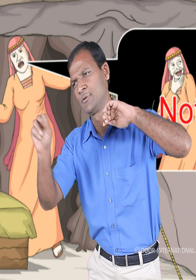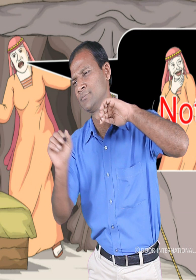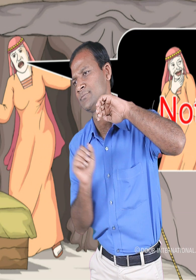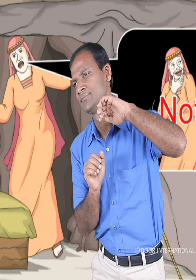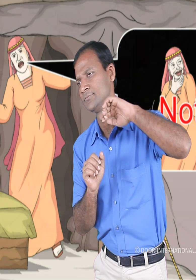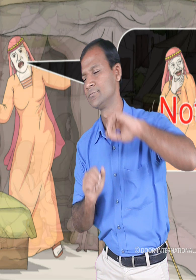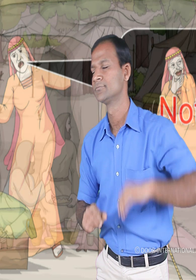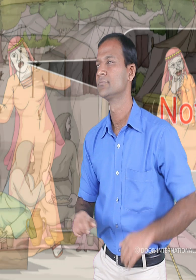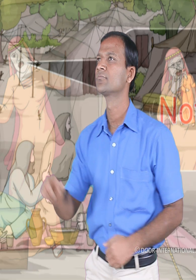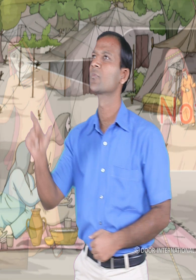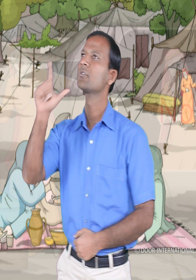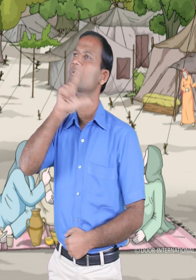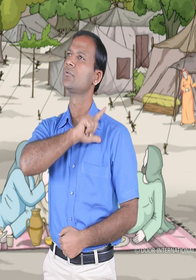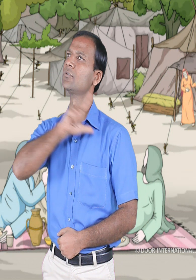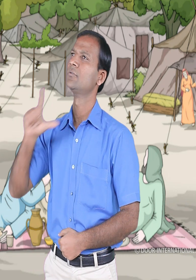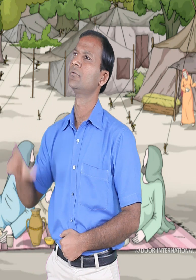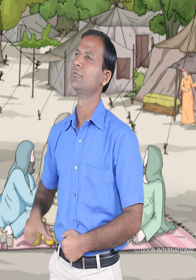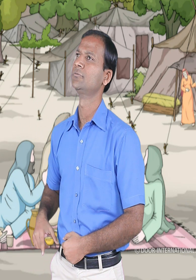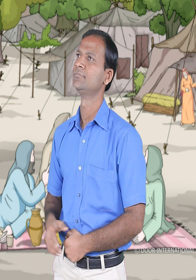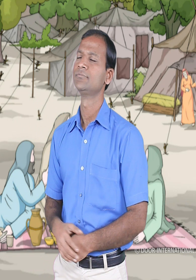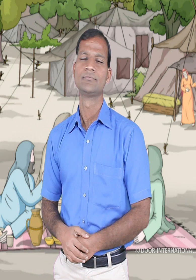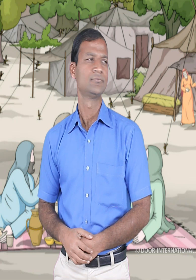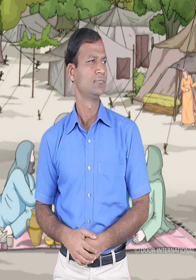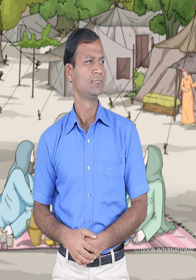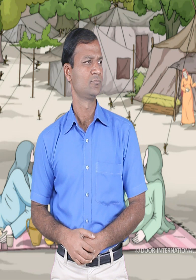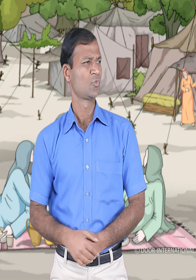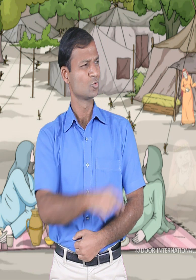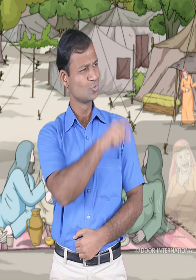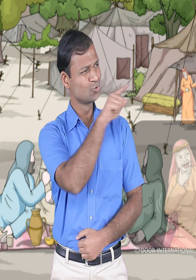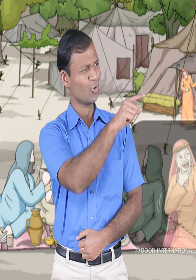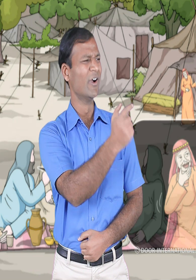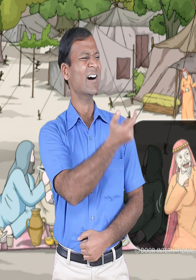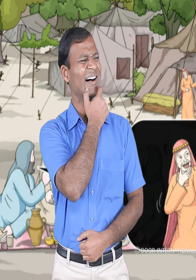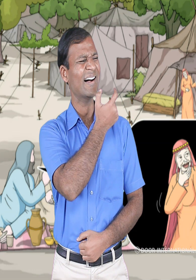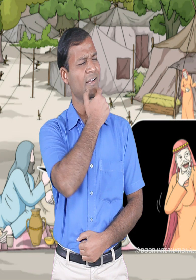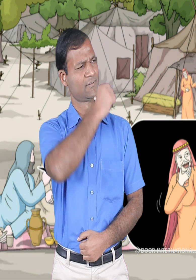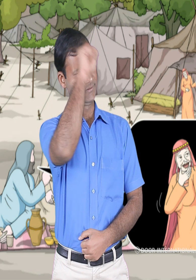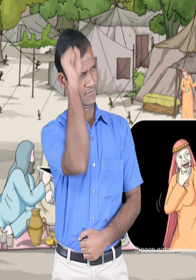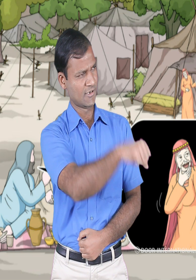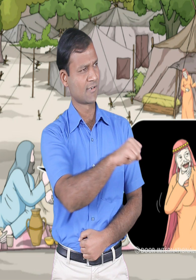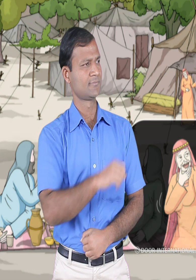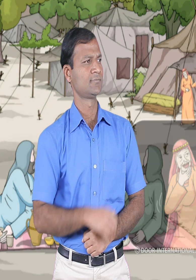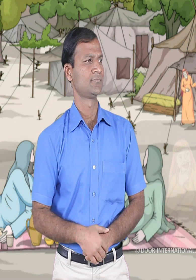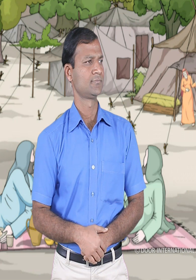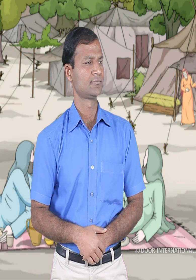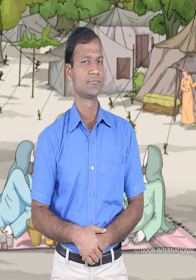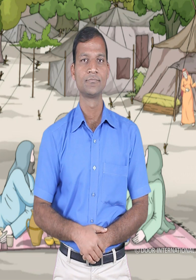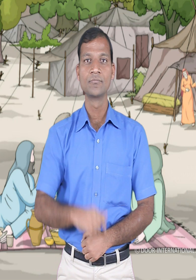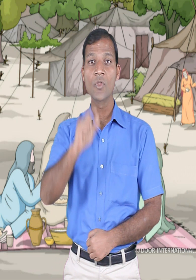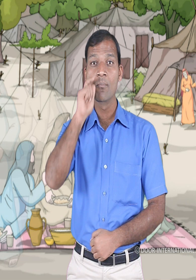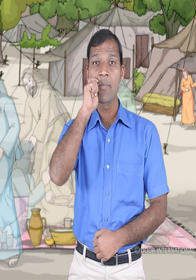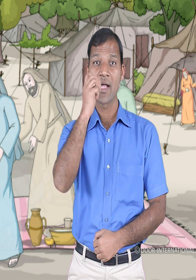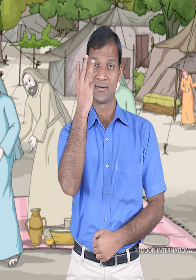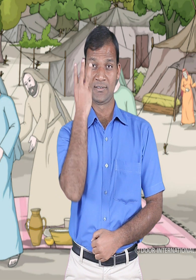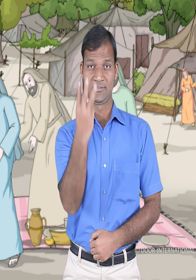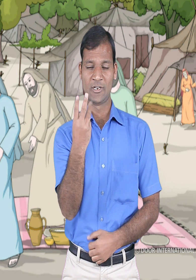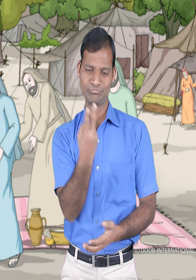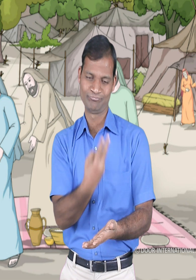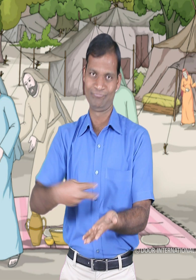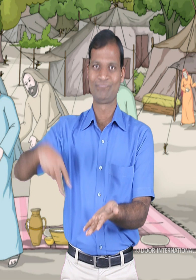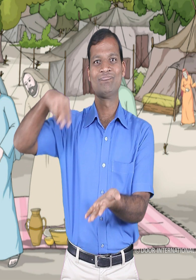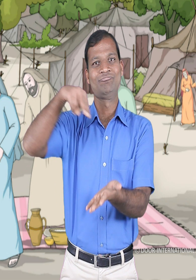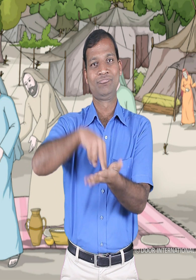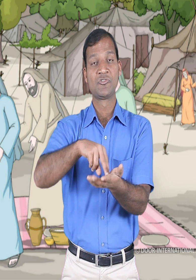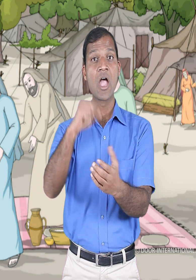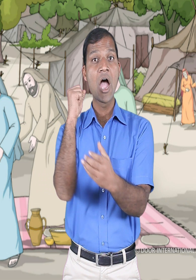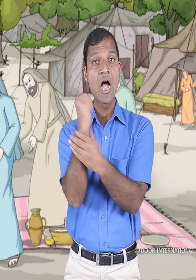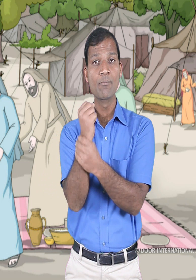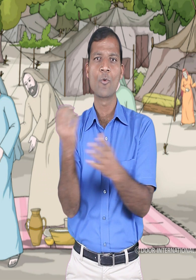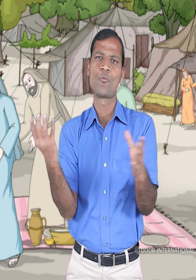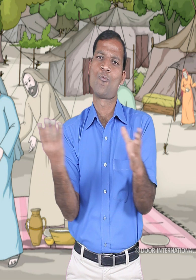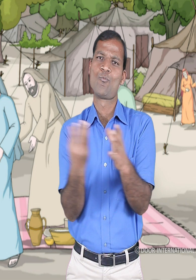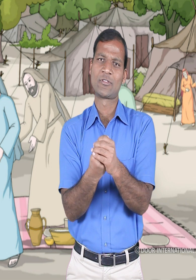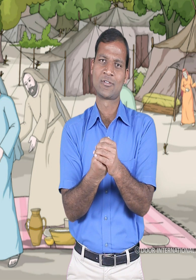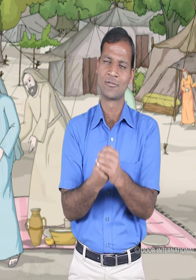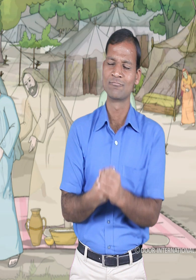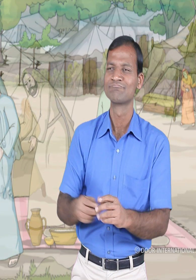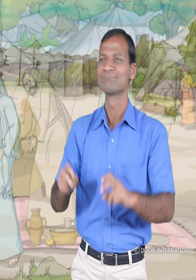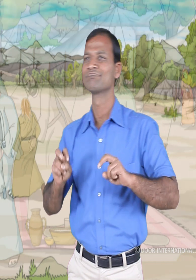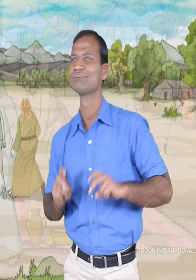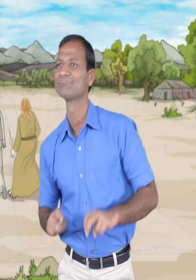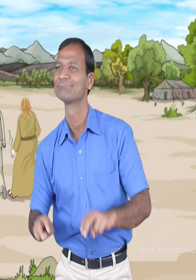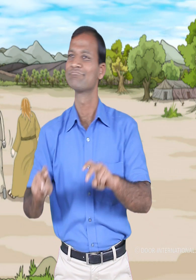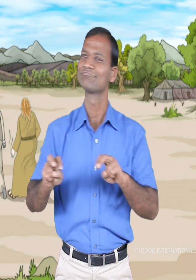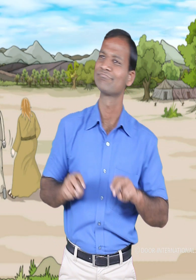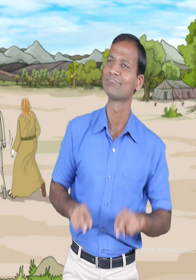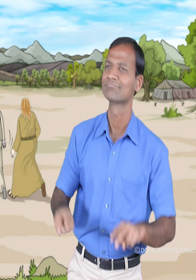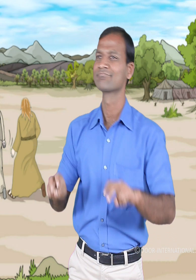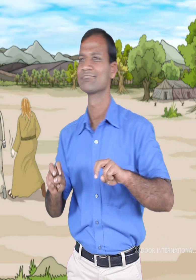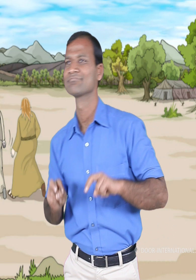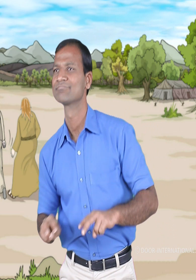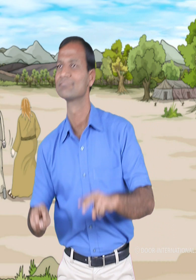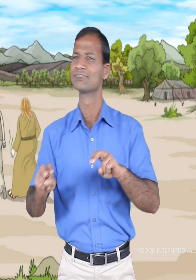“No,” replied the LORD, “but you did laugh.”